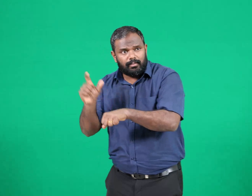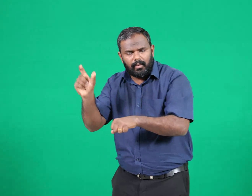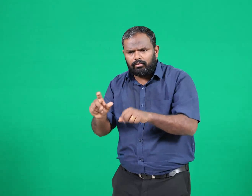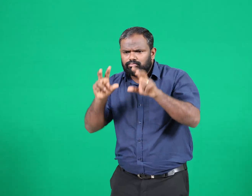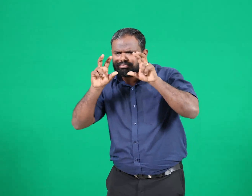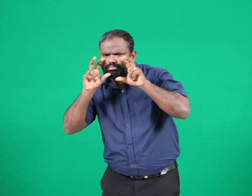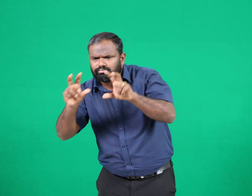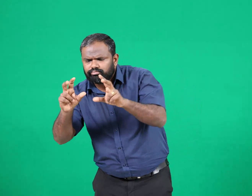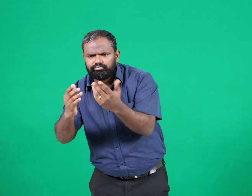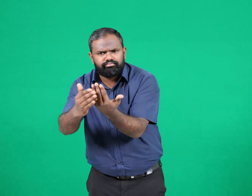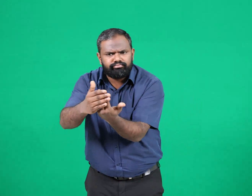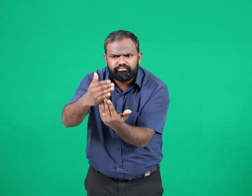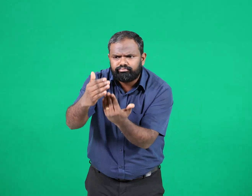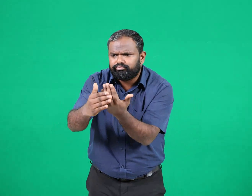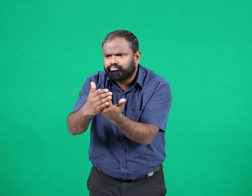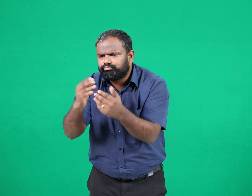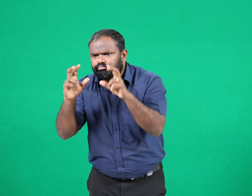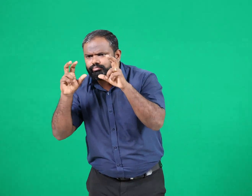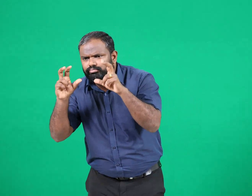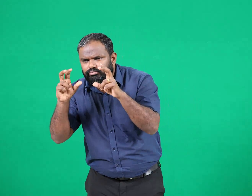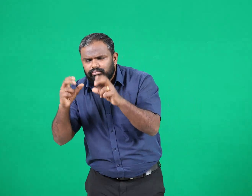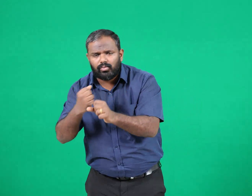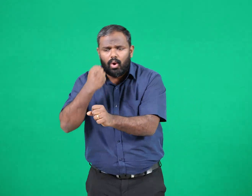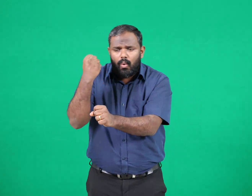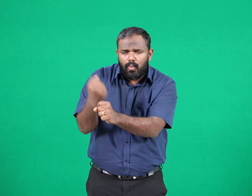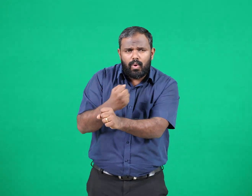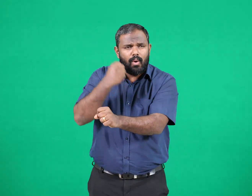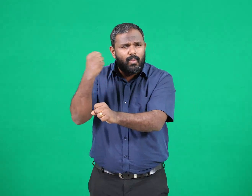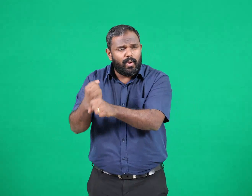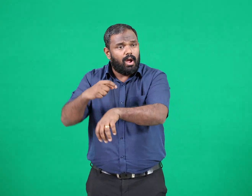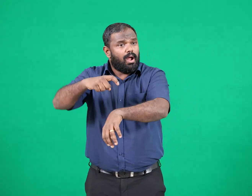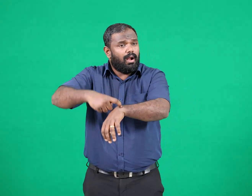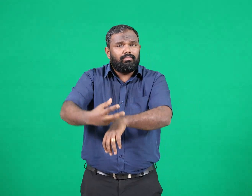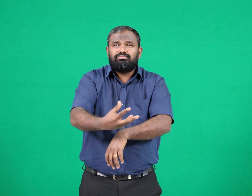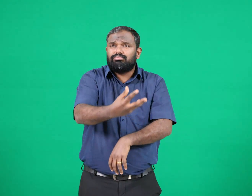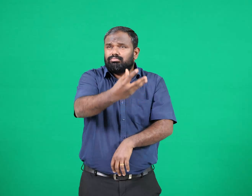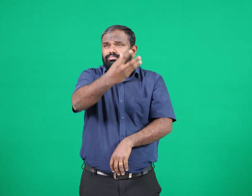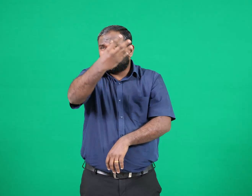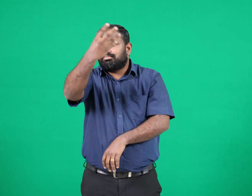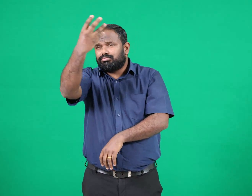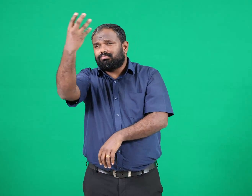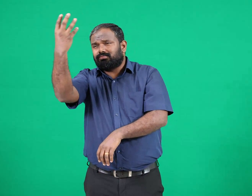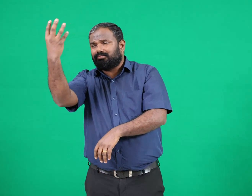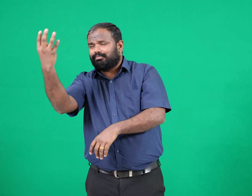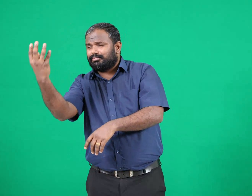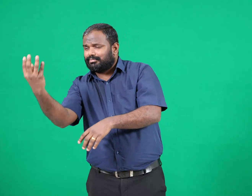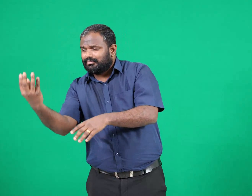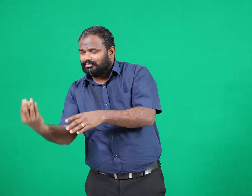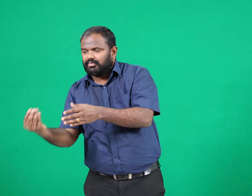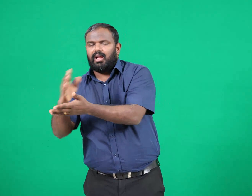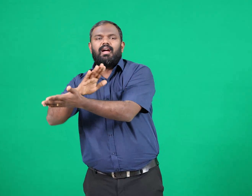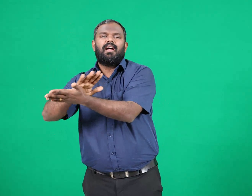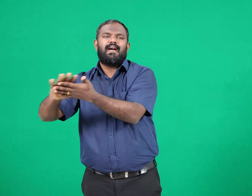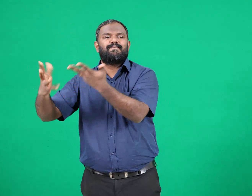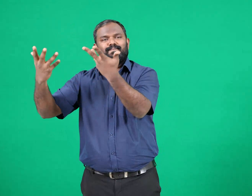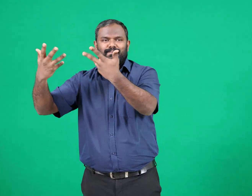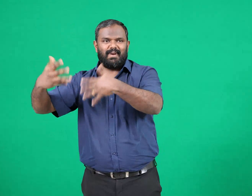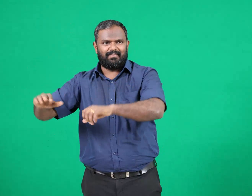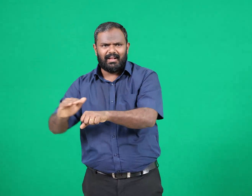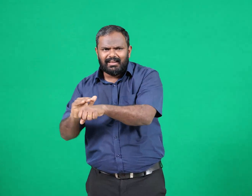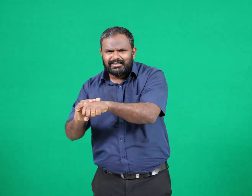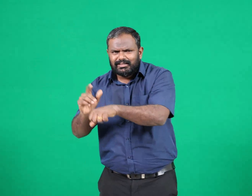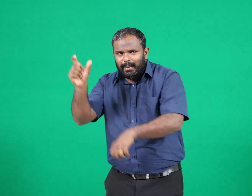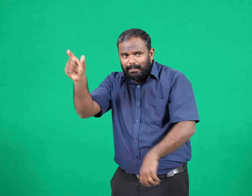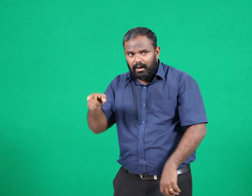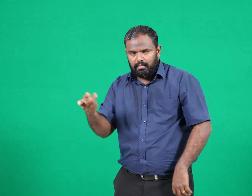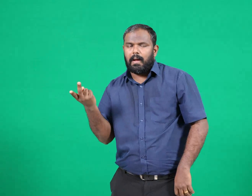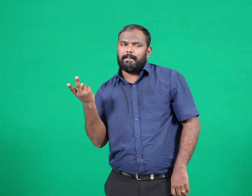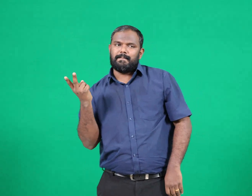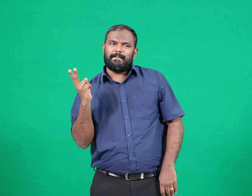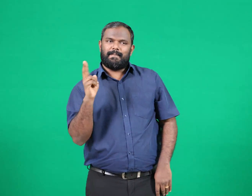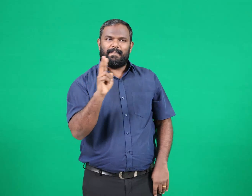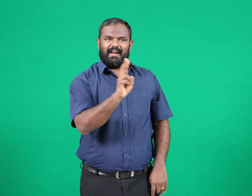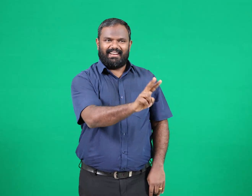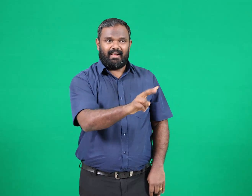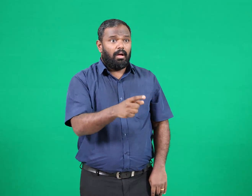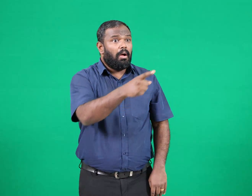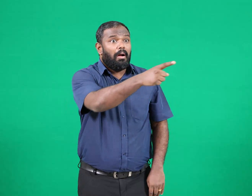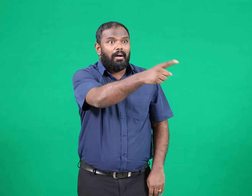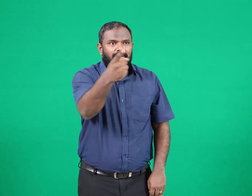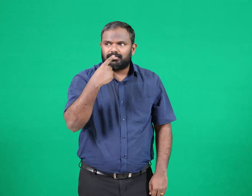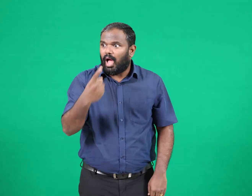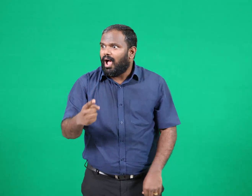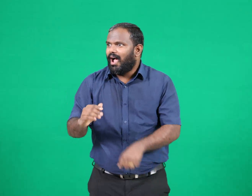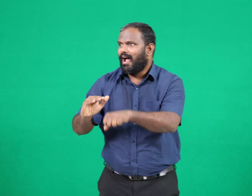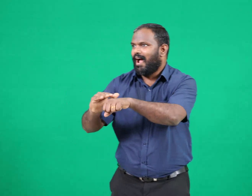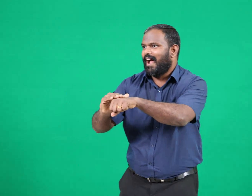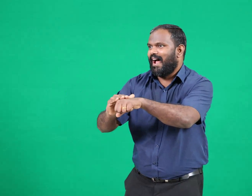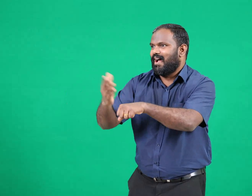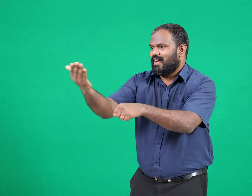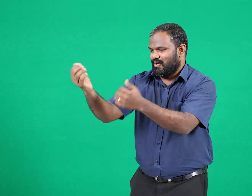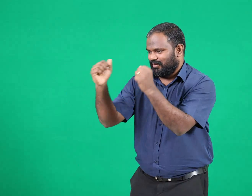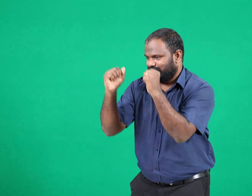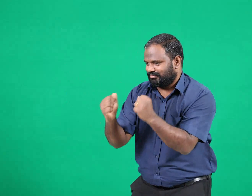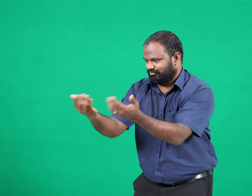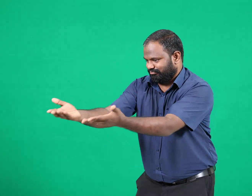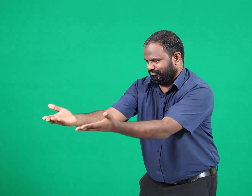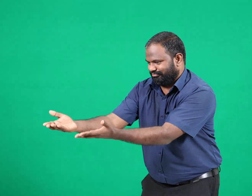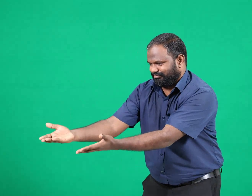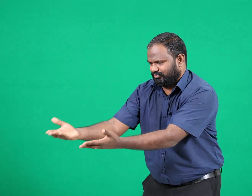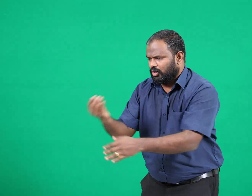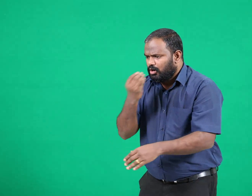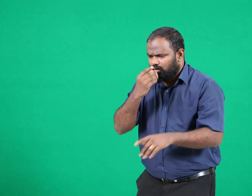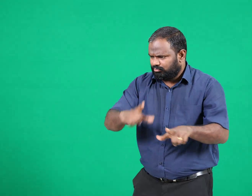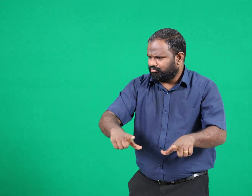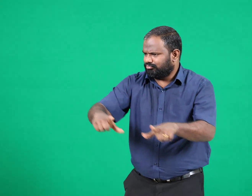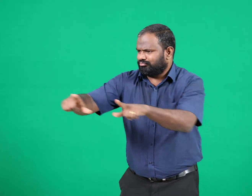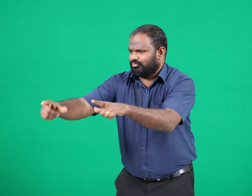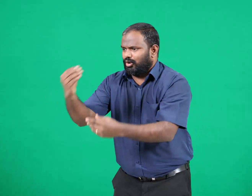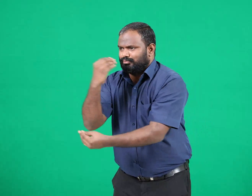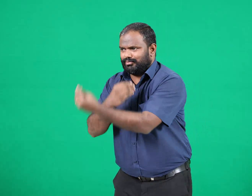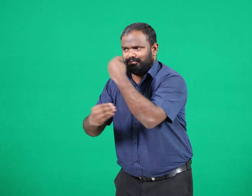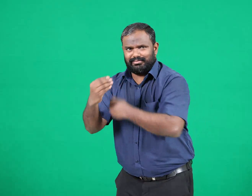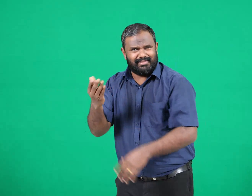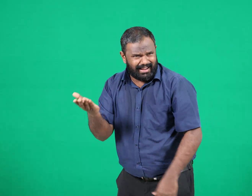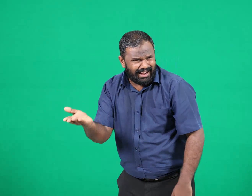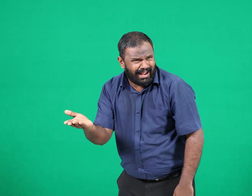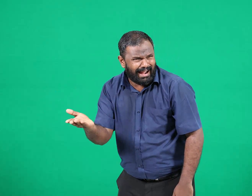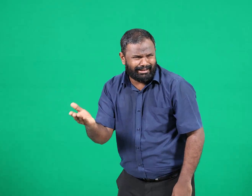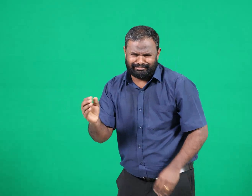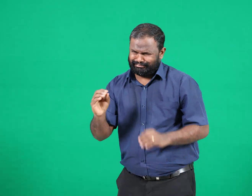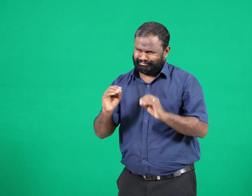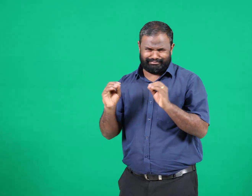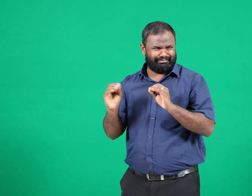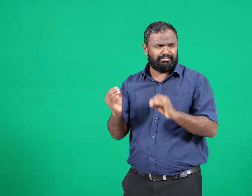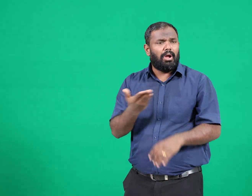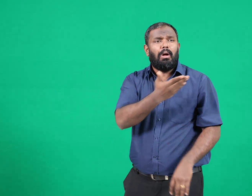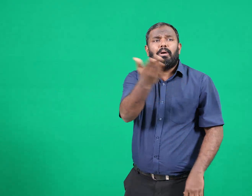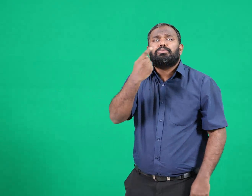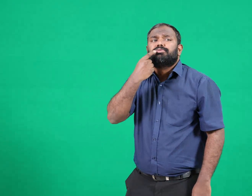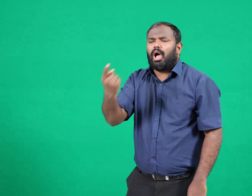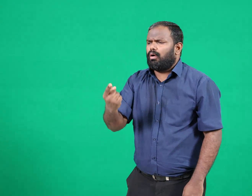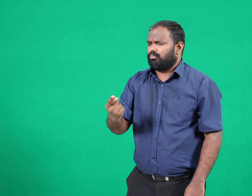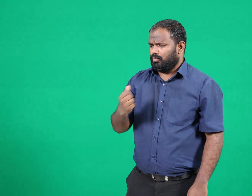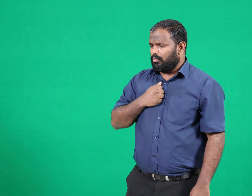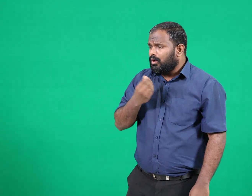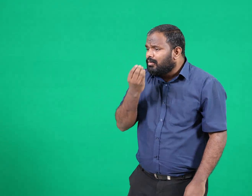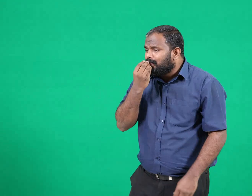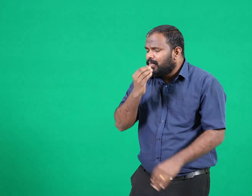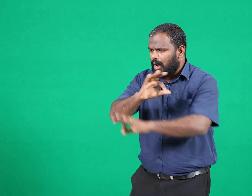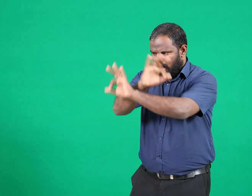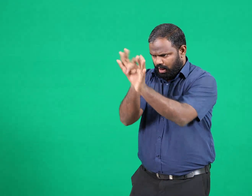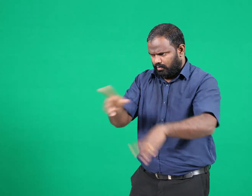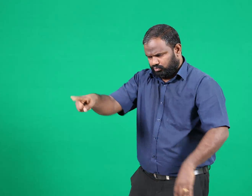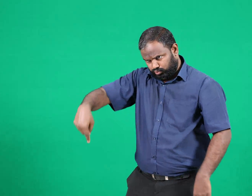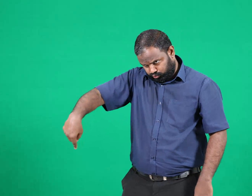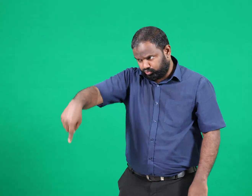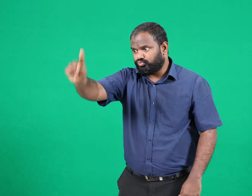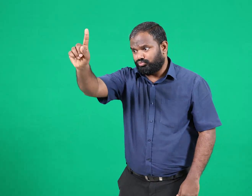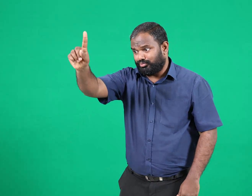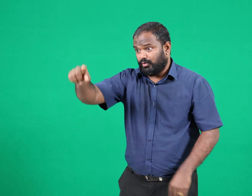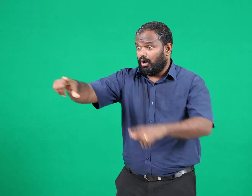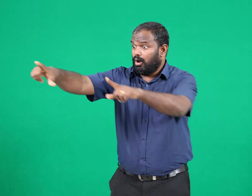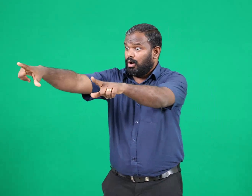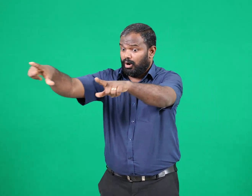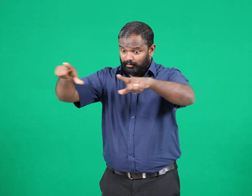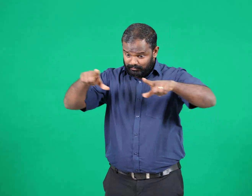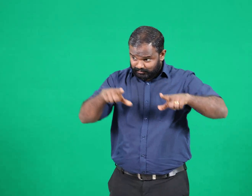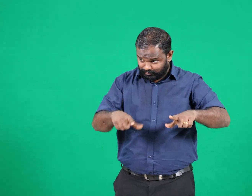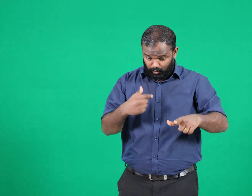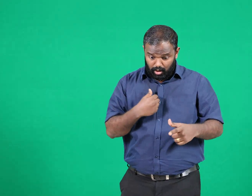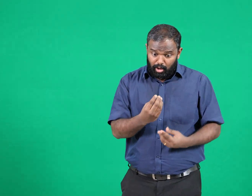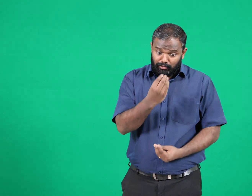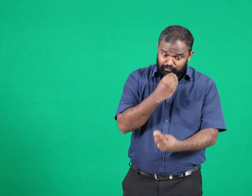Instead, won't he tell him, ' Prepare my meal and dress yourself to serve me while I eat and drink;